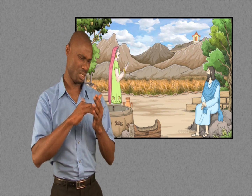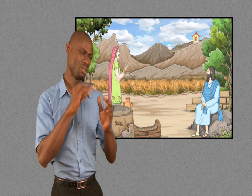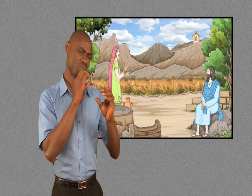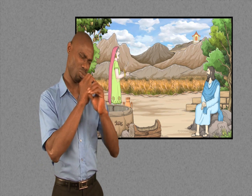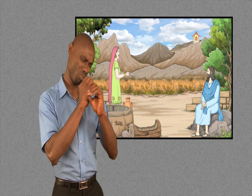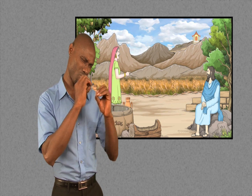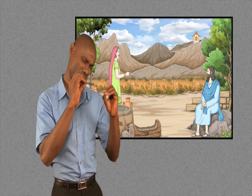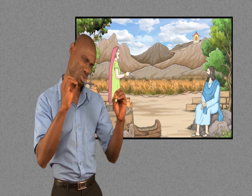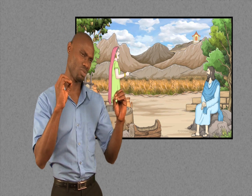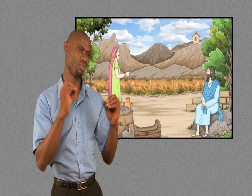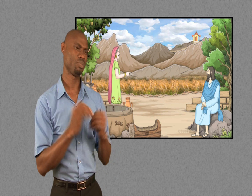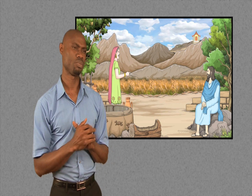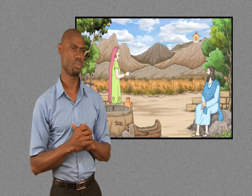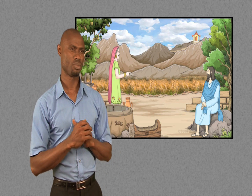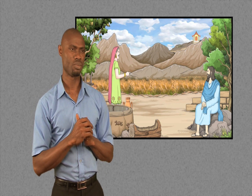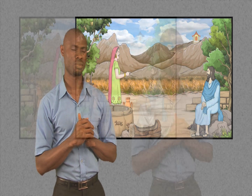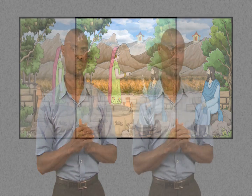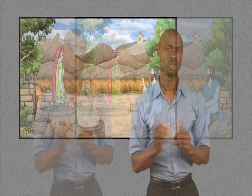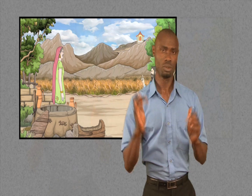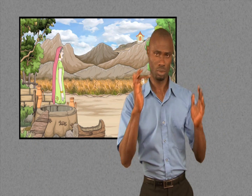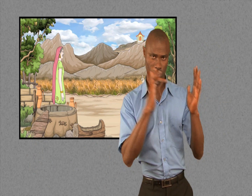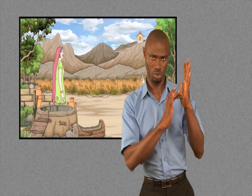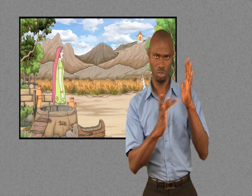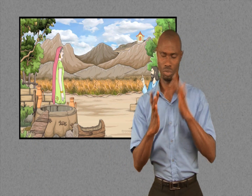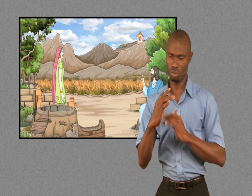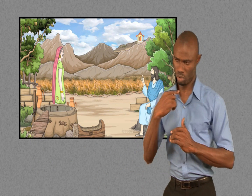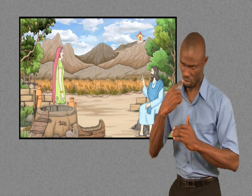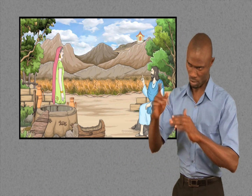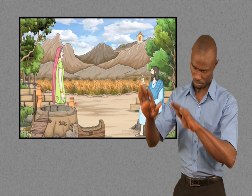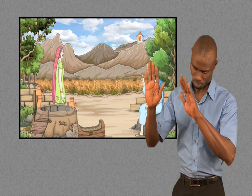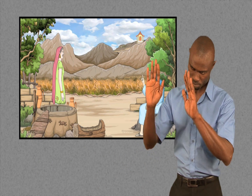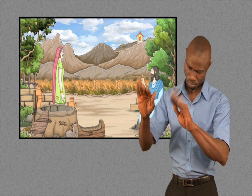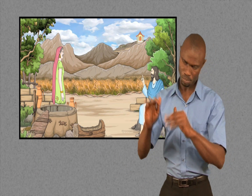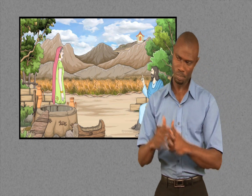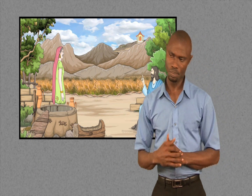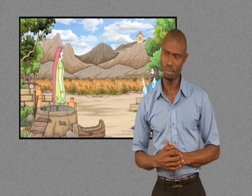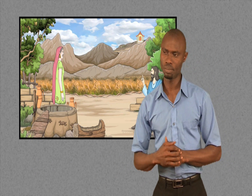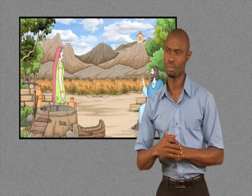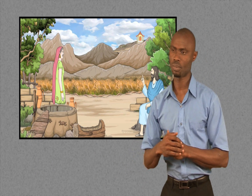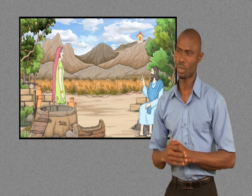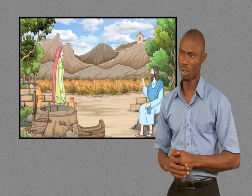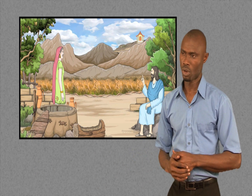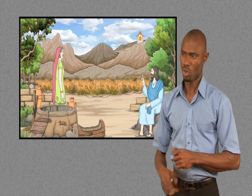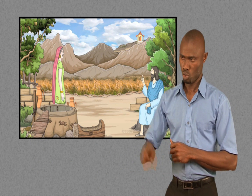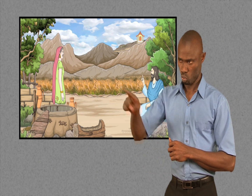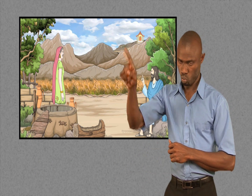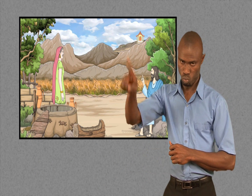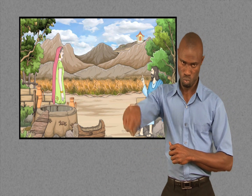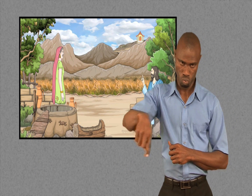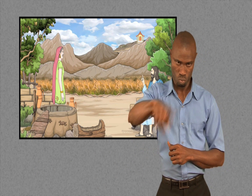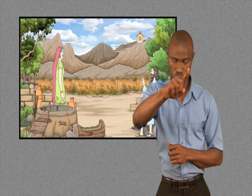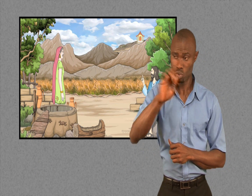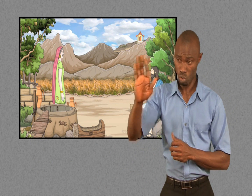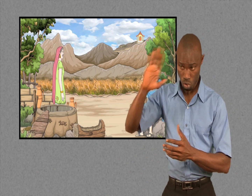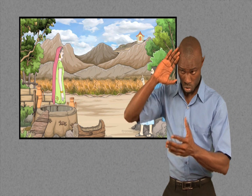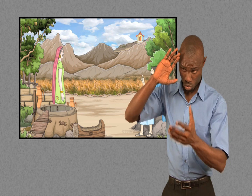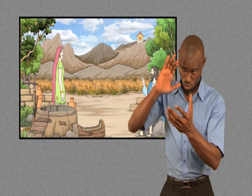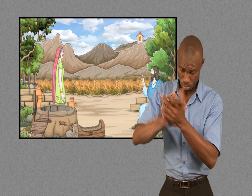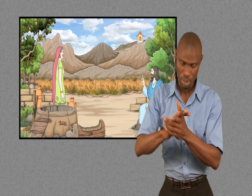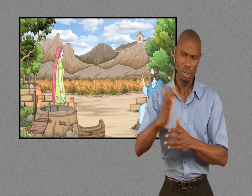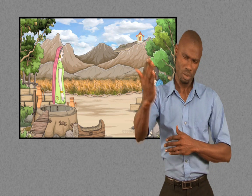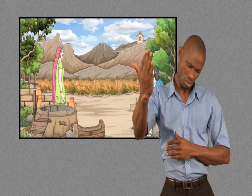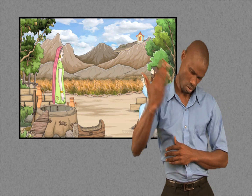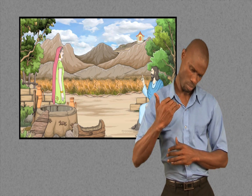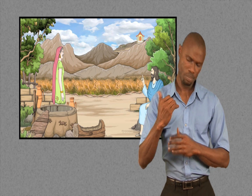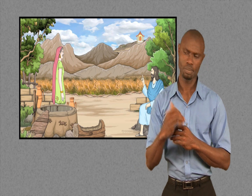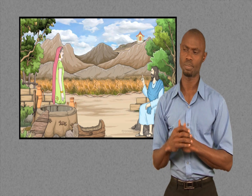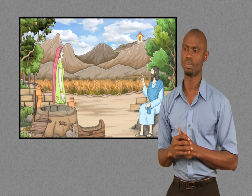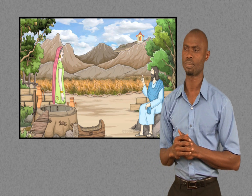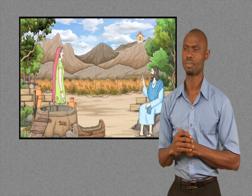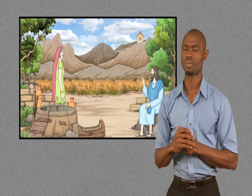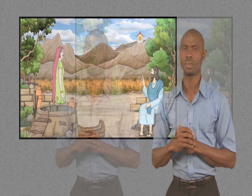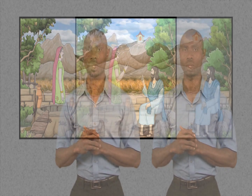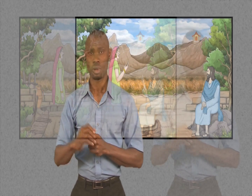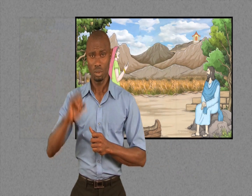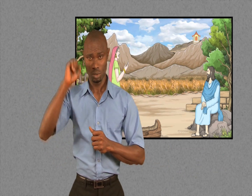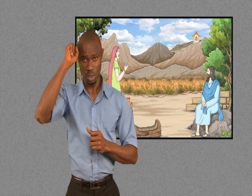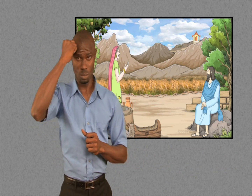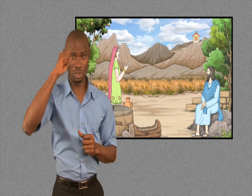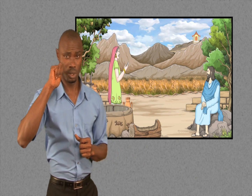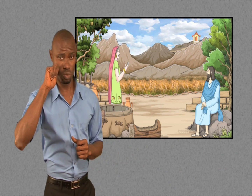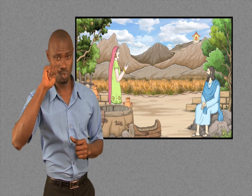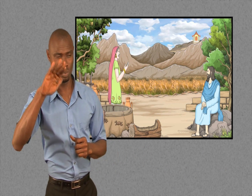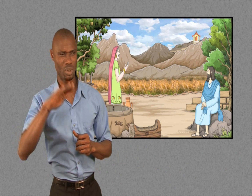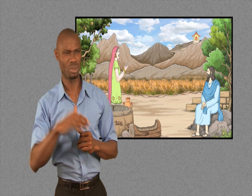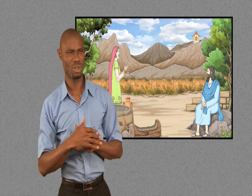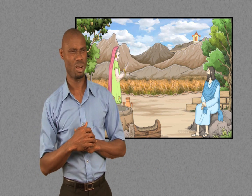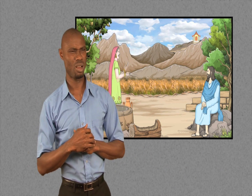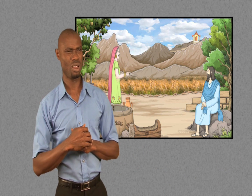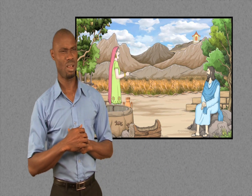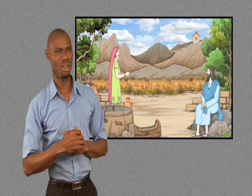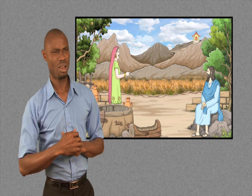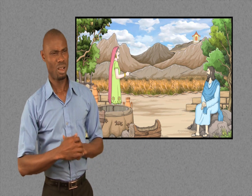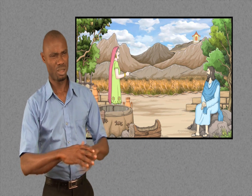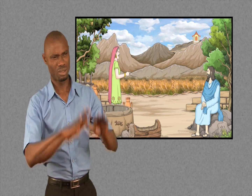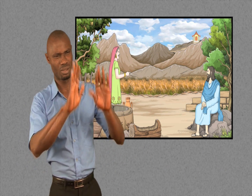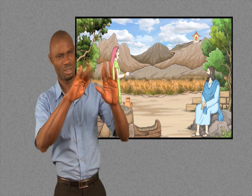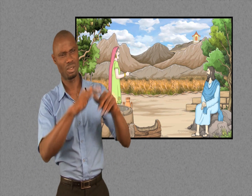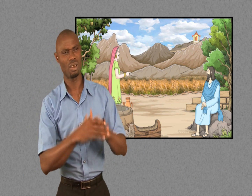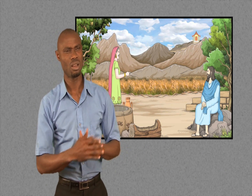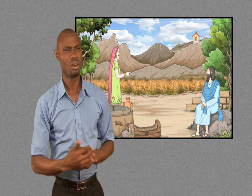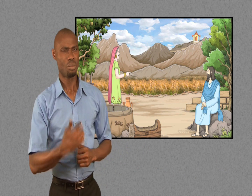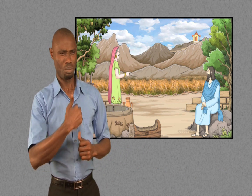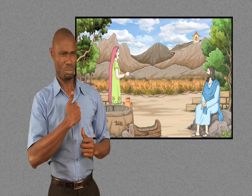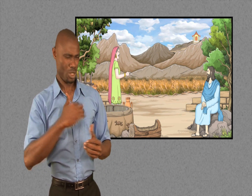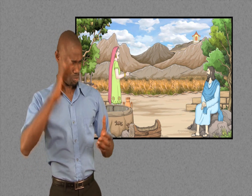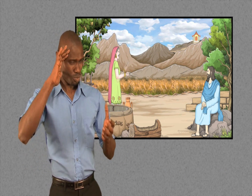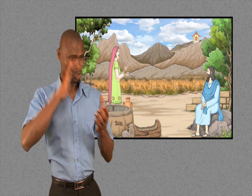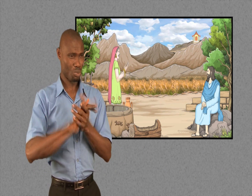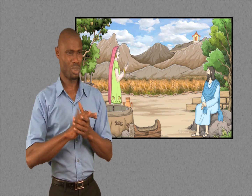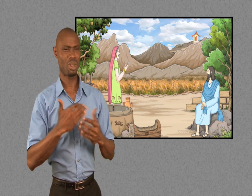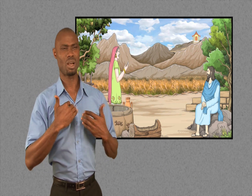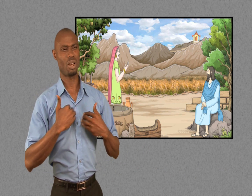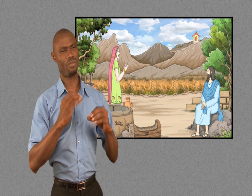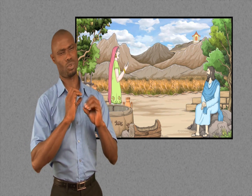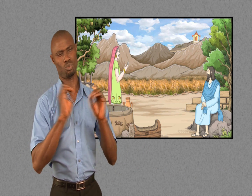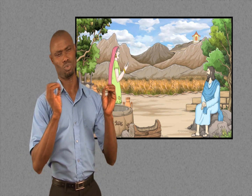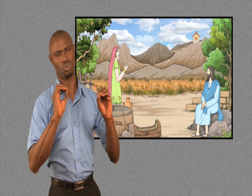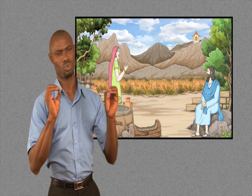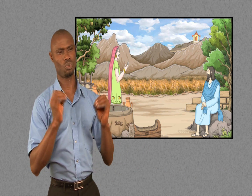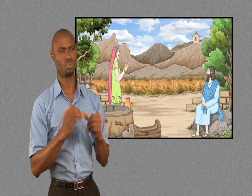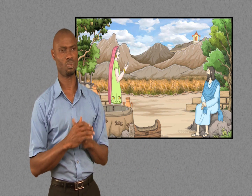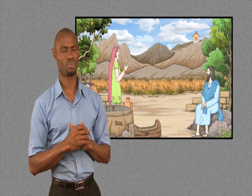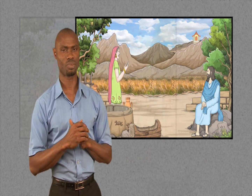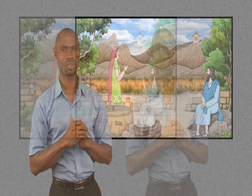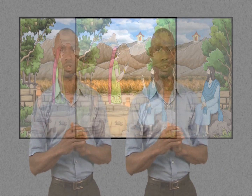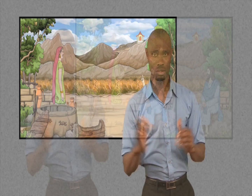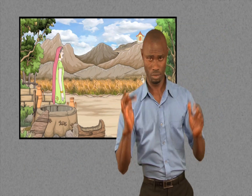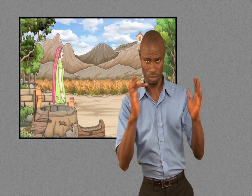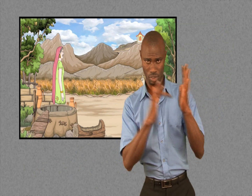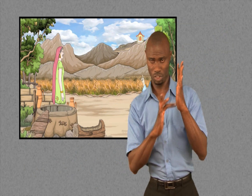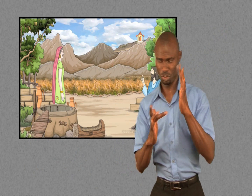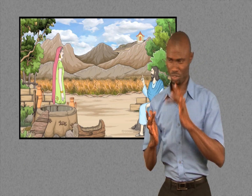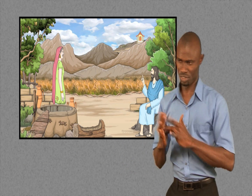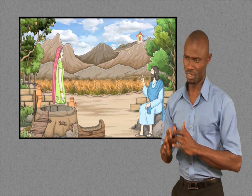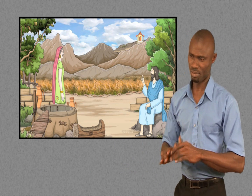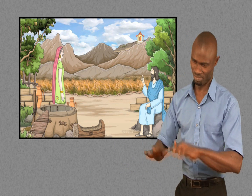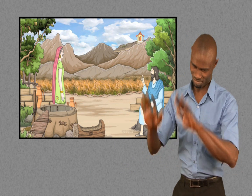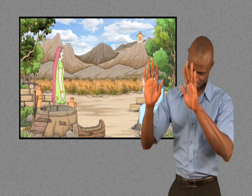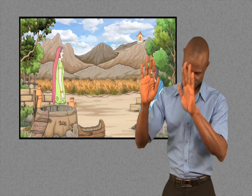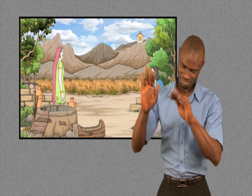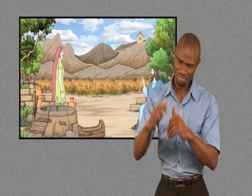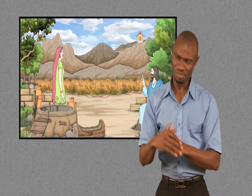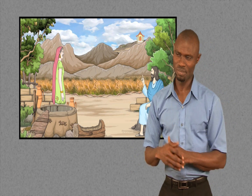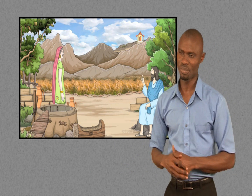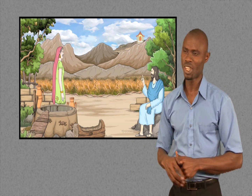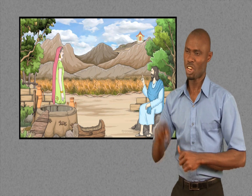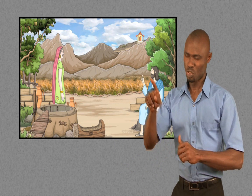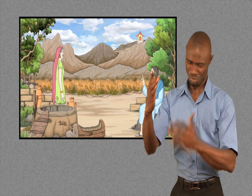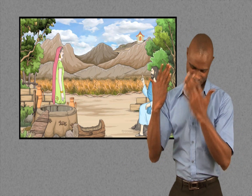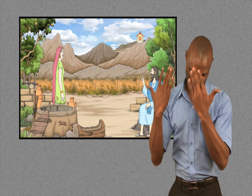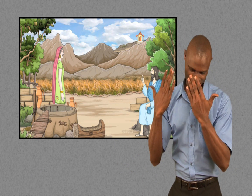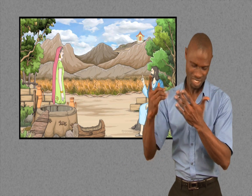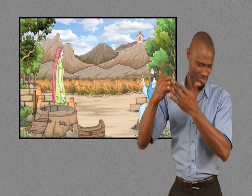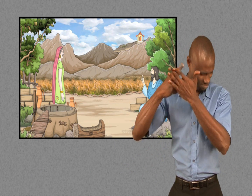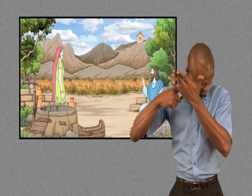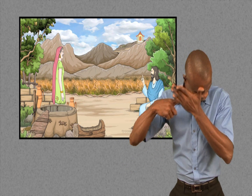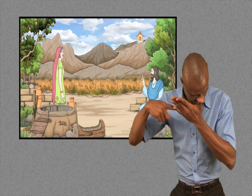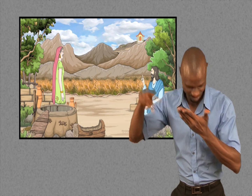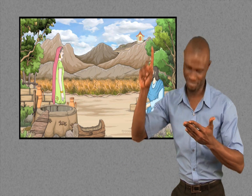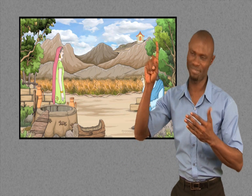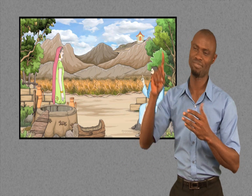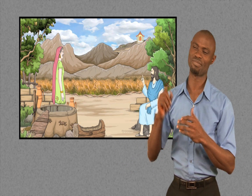Jesus told her, “Go, call your husband and come back.” “I have no husband,” the woman replied.